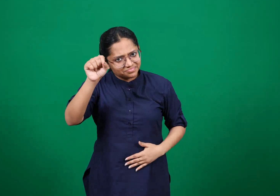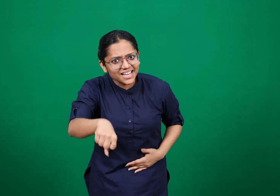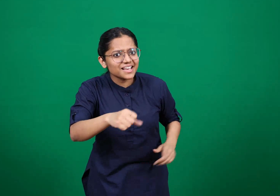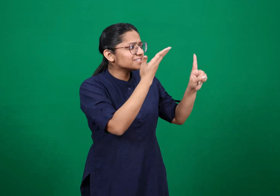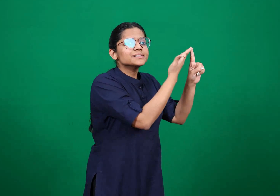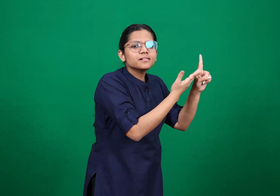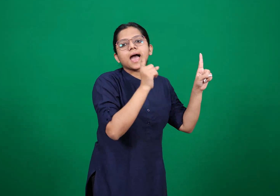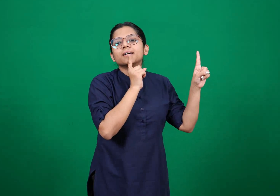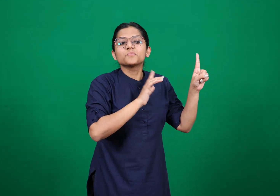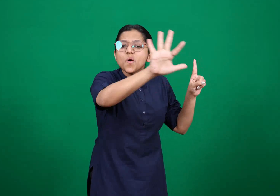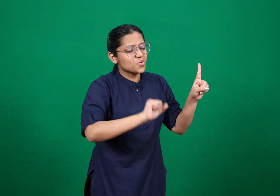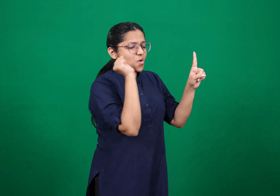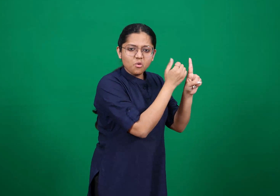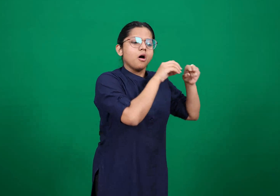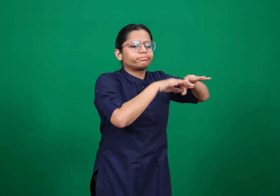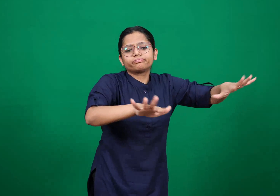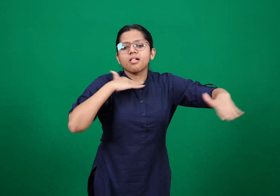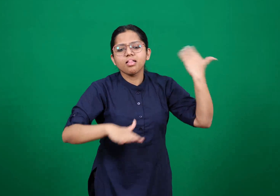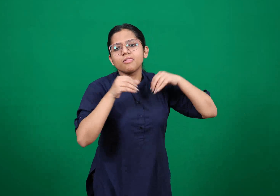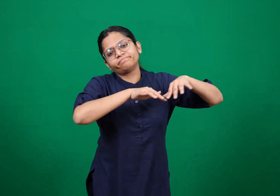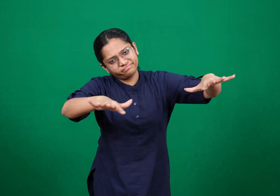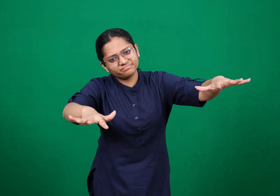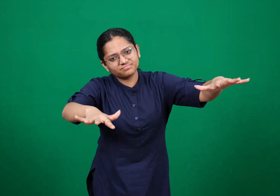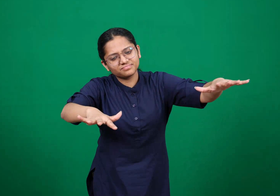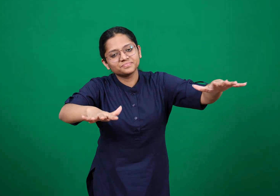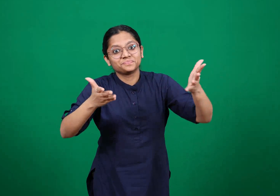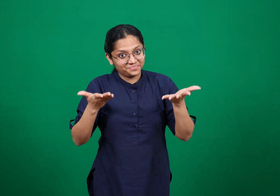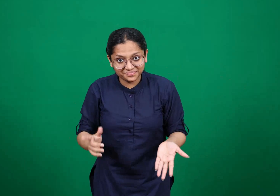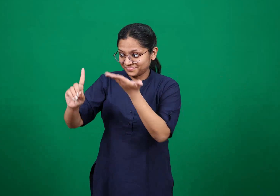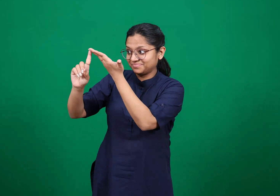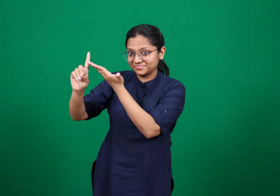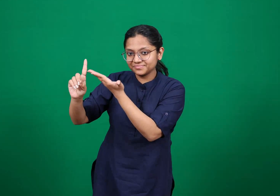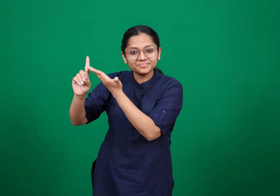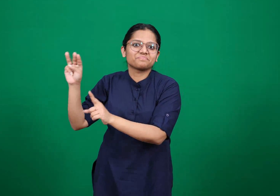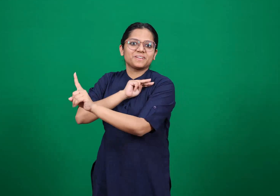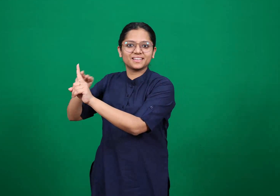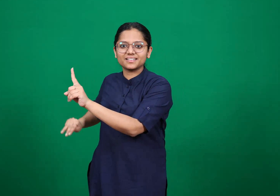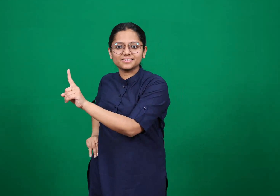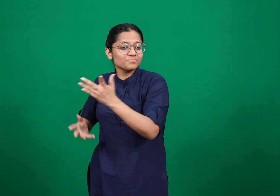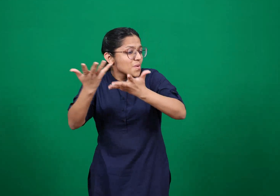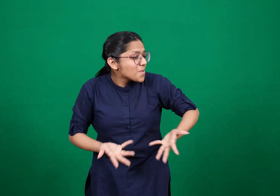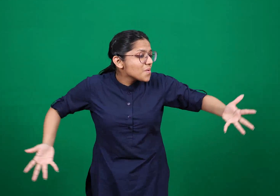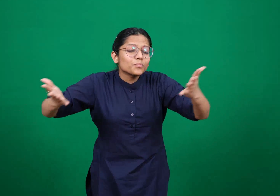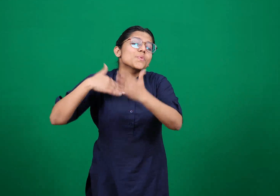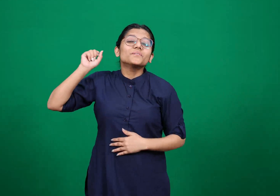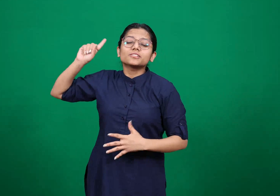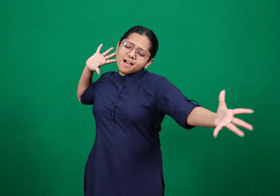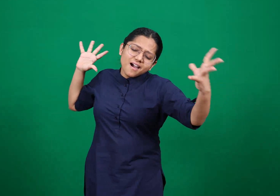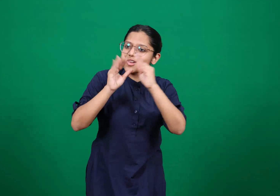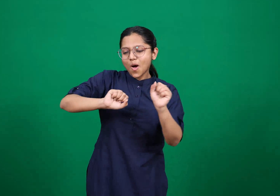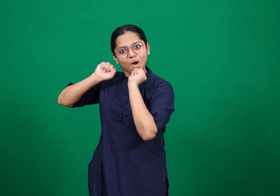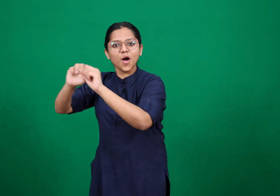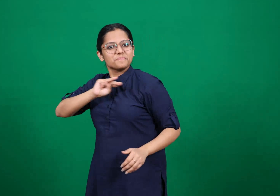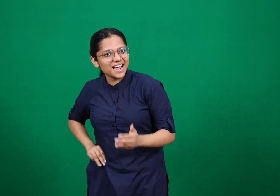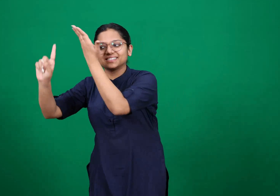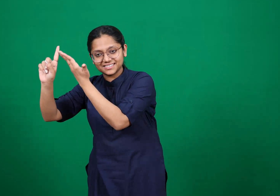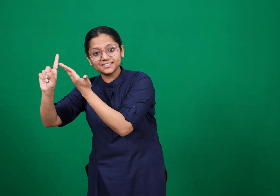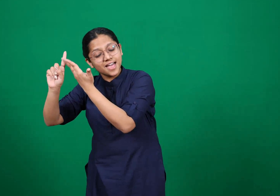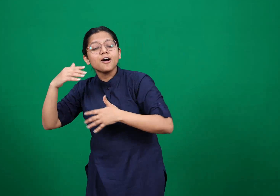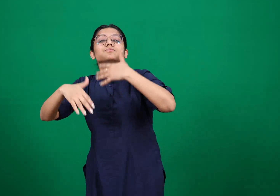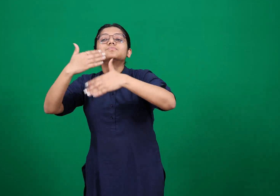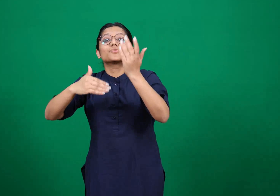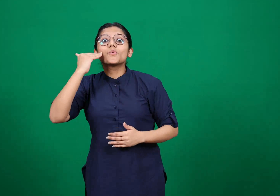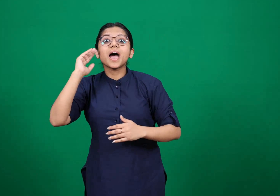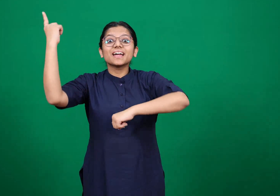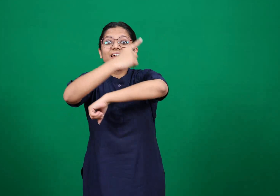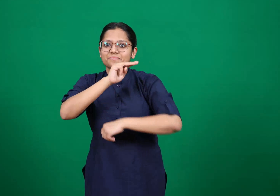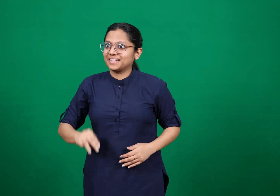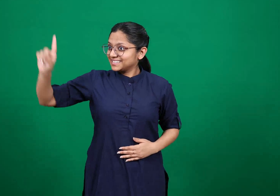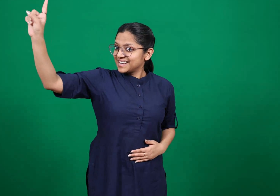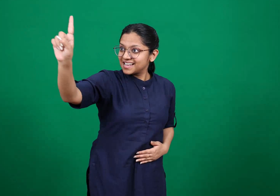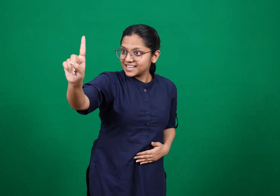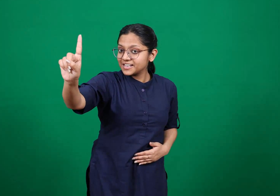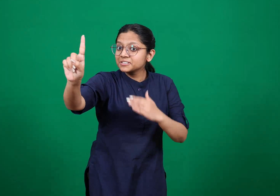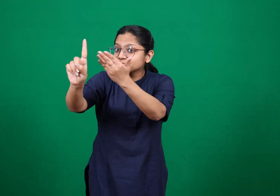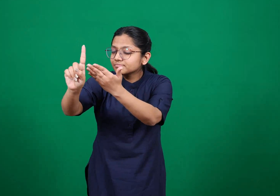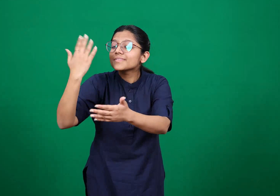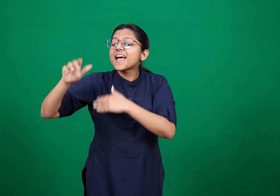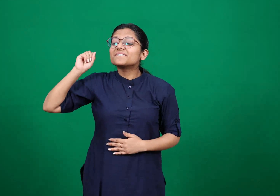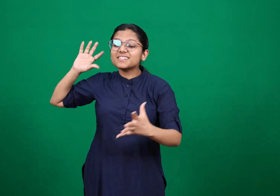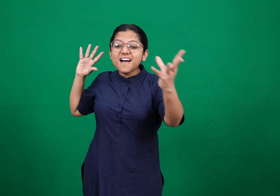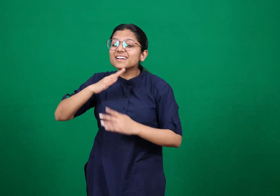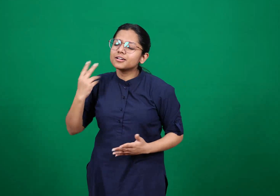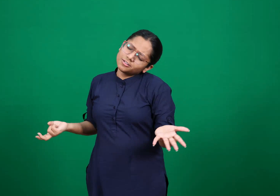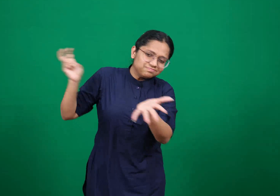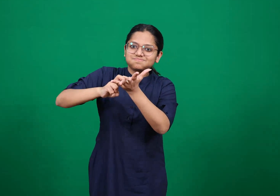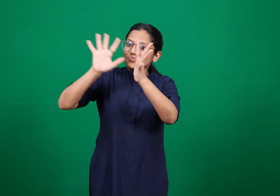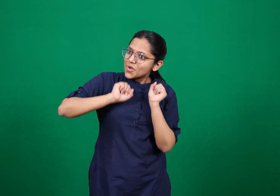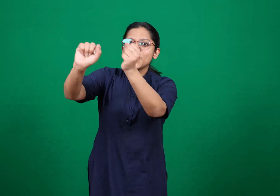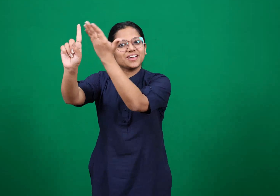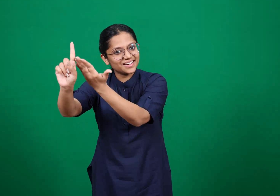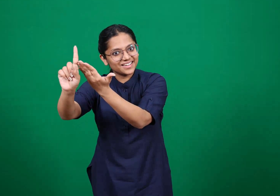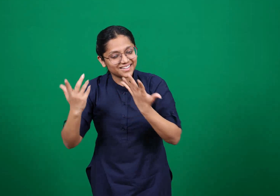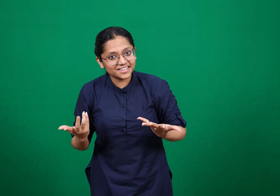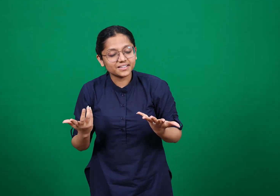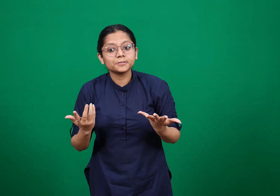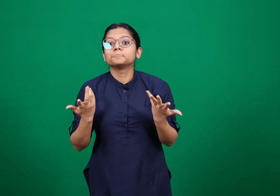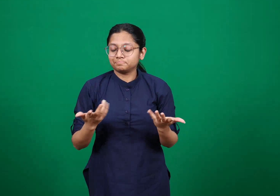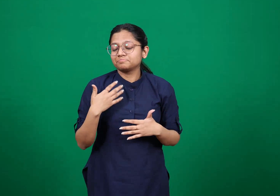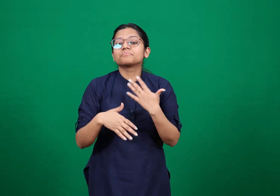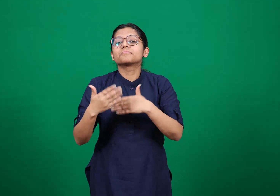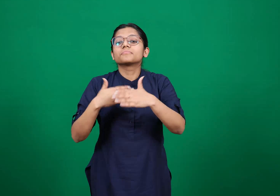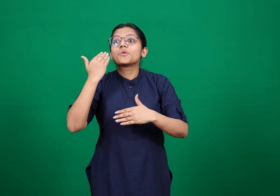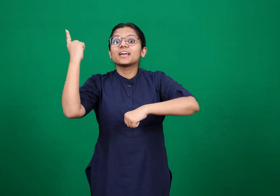For as in Adam all die, so in Christ all will be made alive. But each in his own turn: Christ the firstfruits;